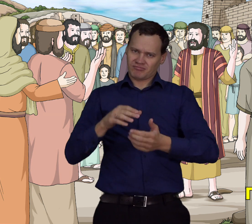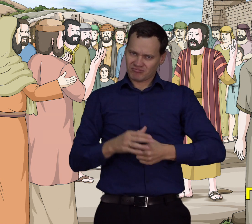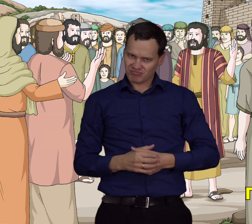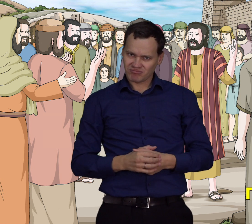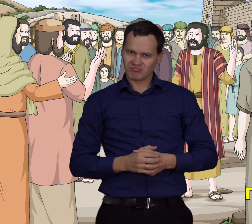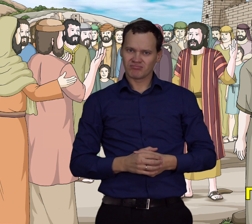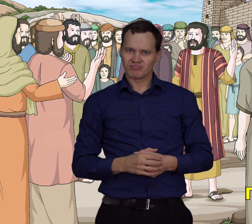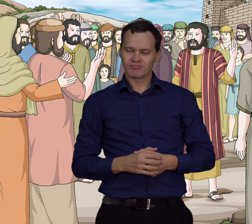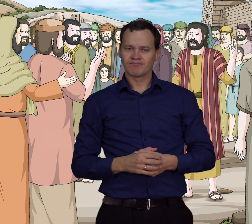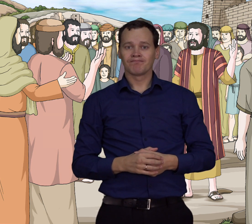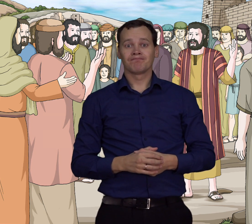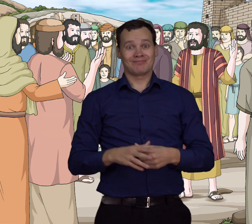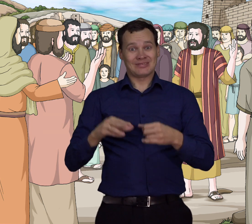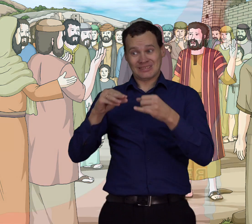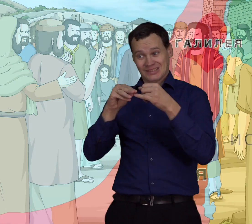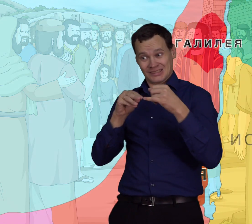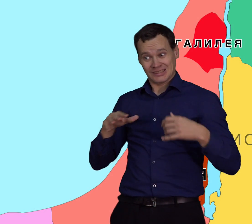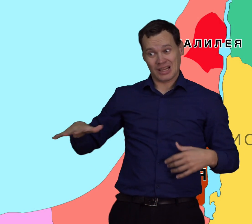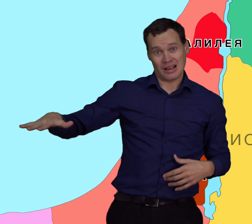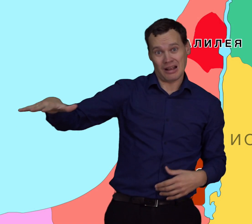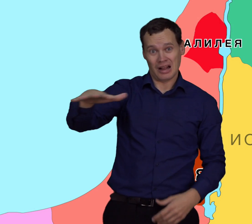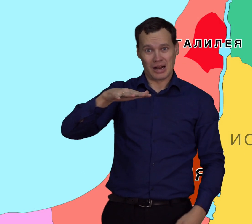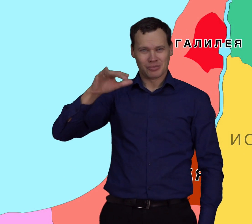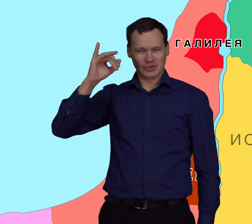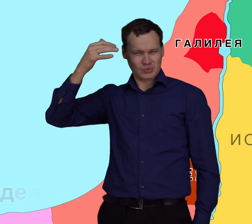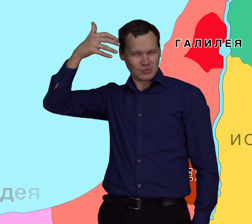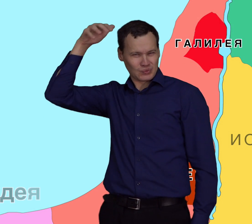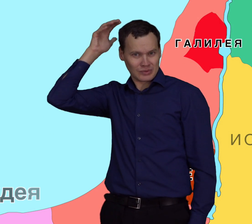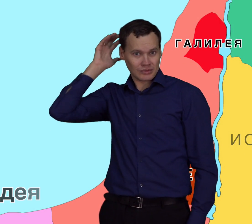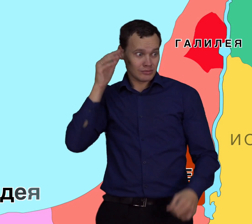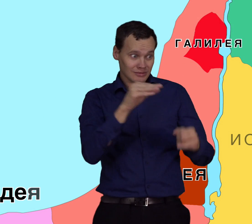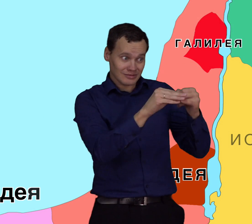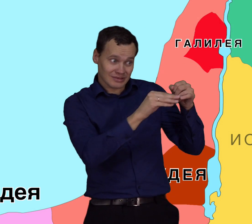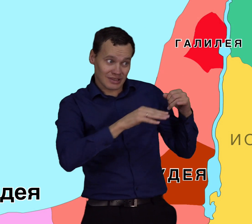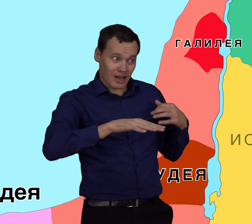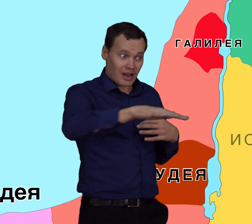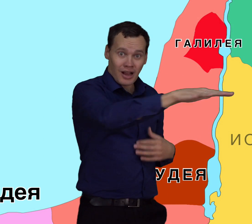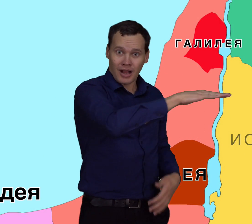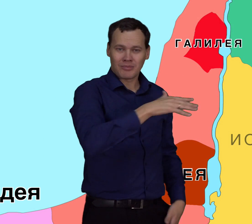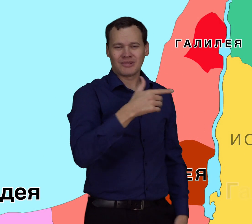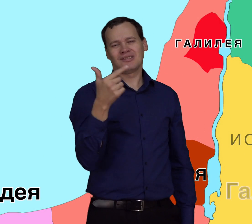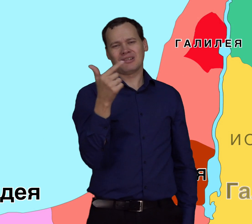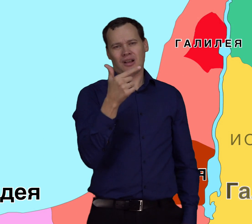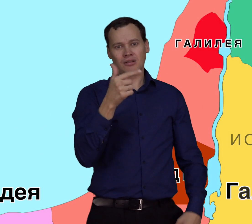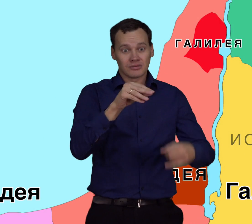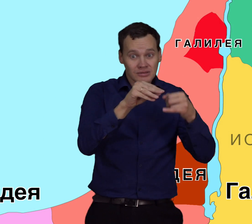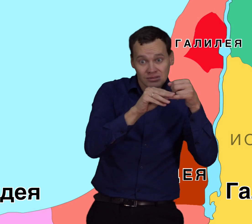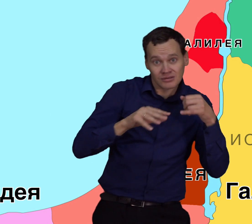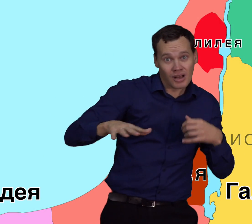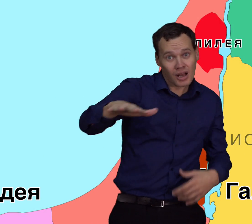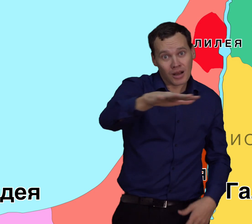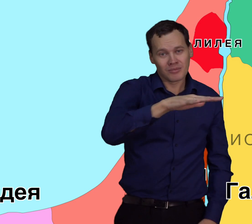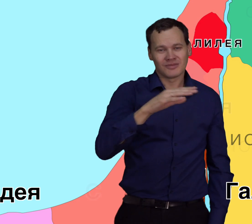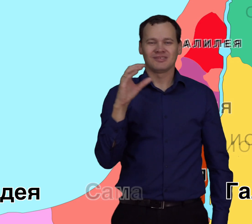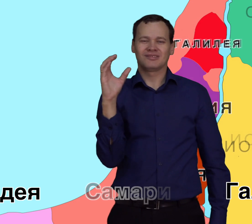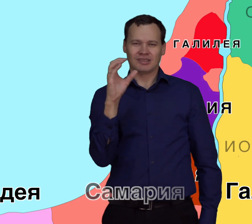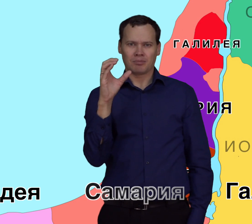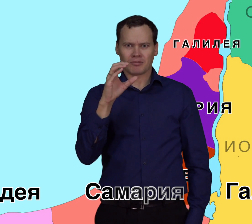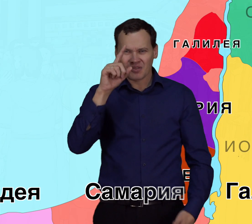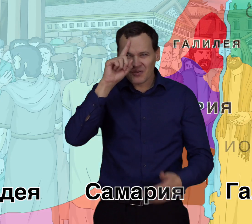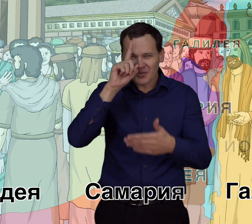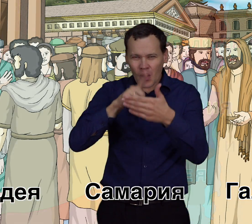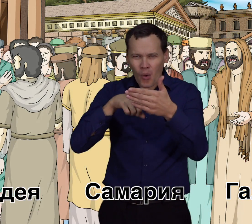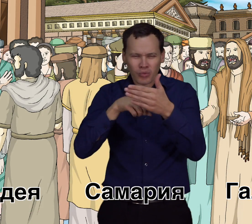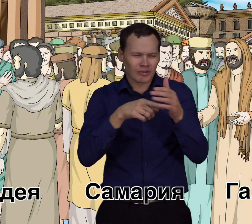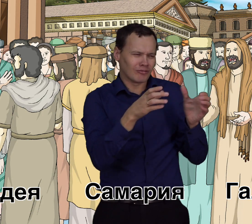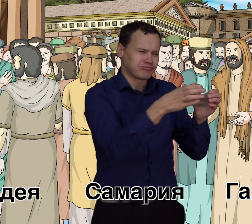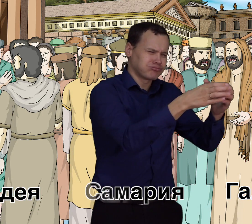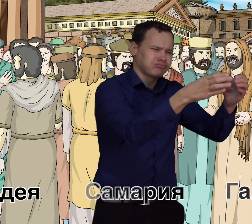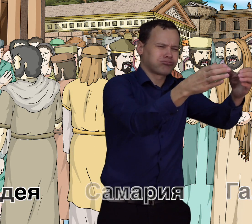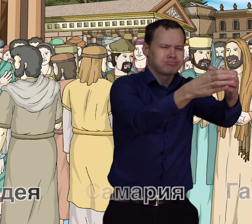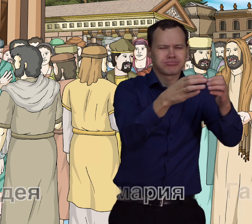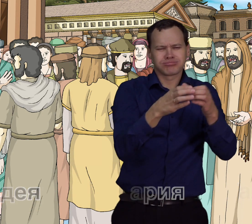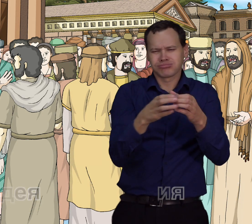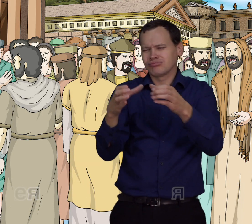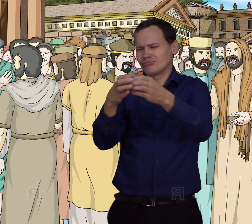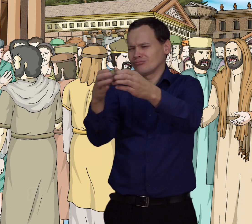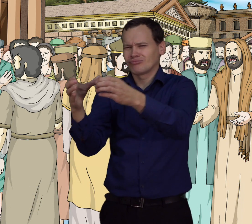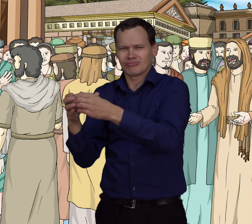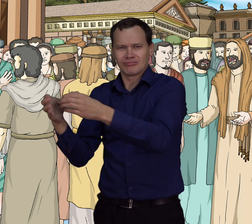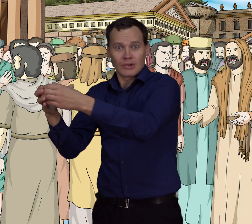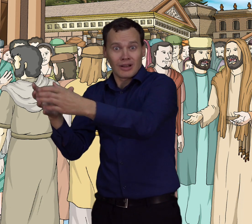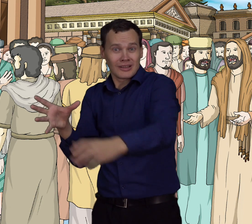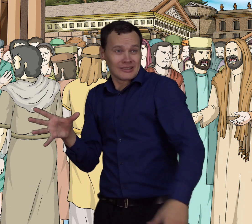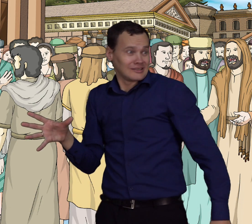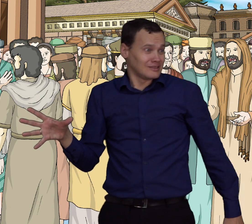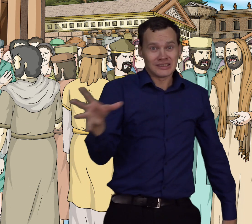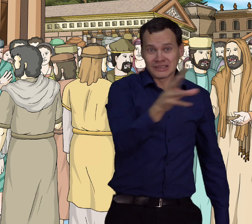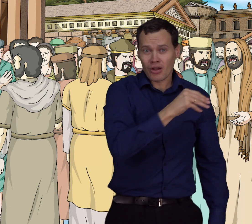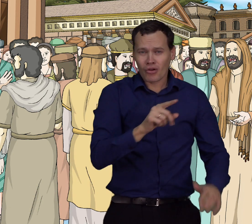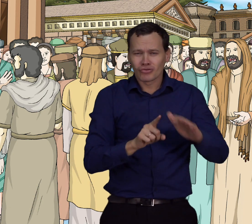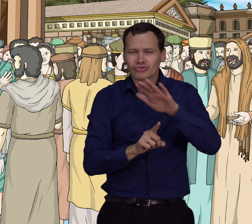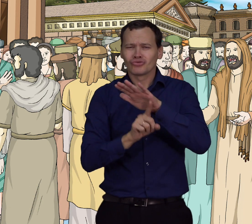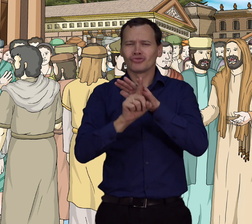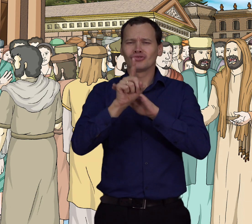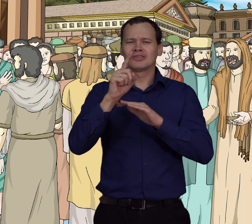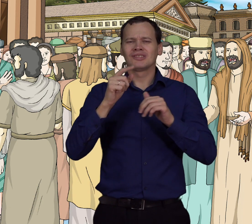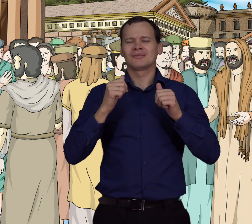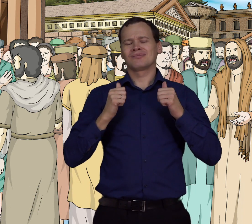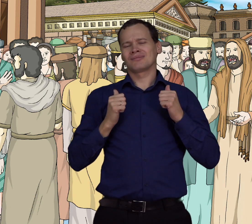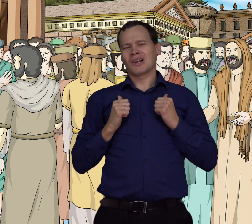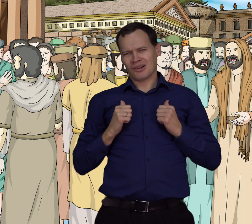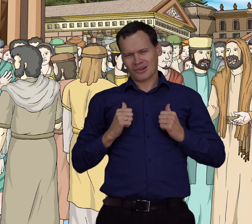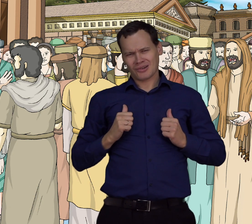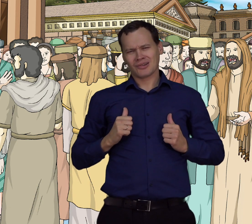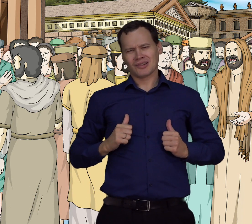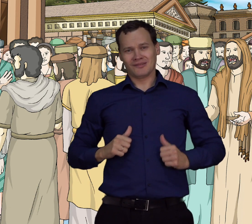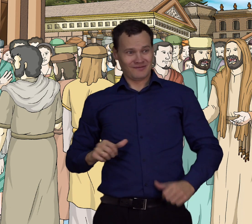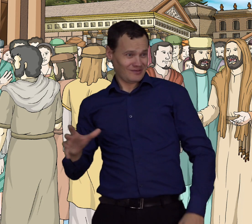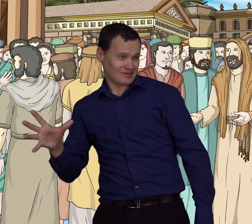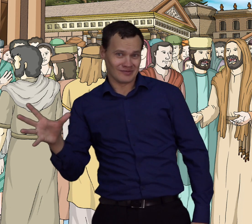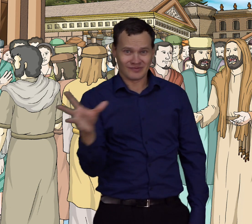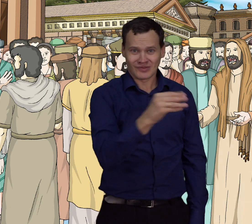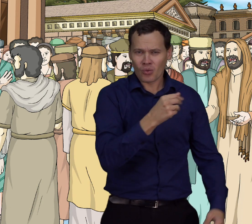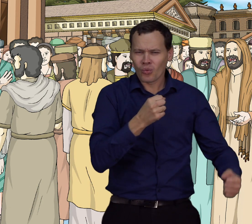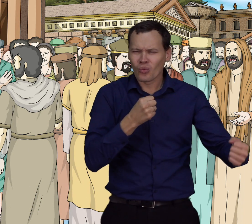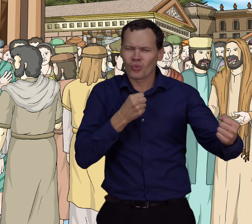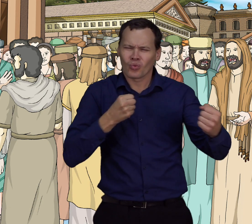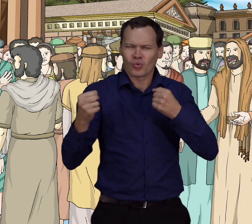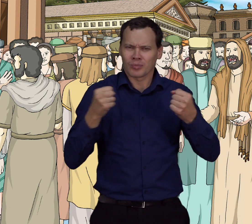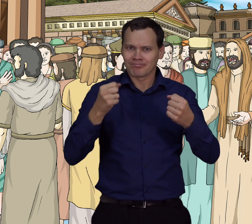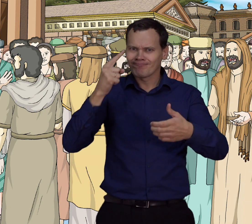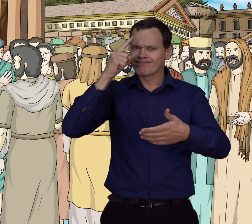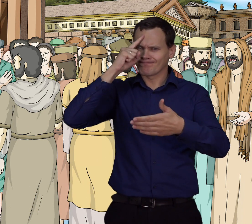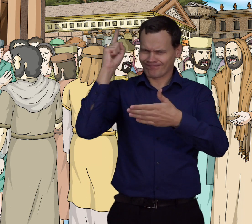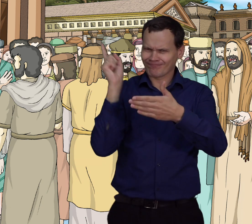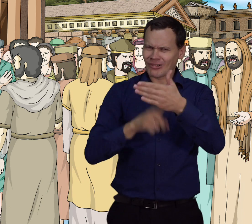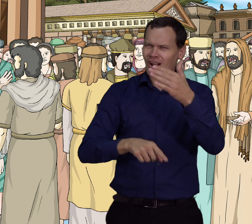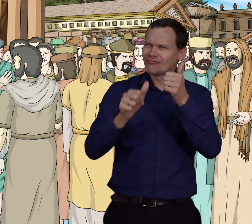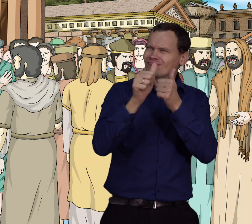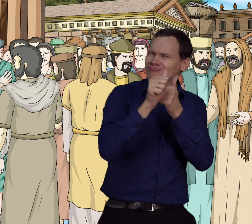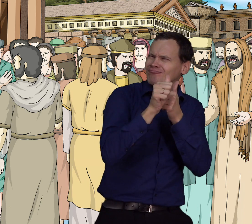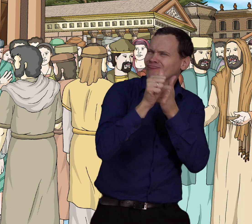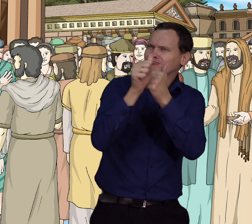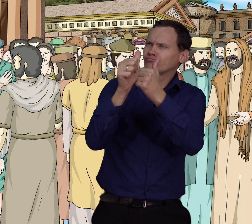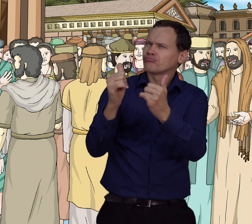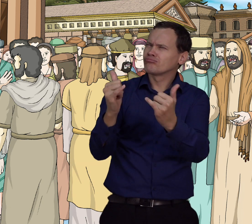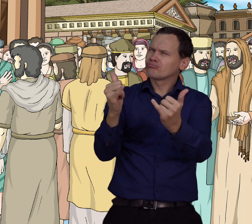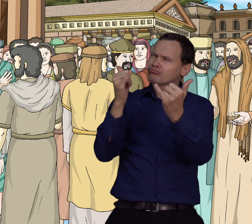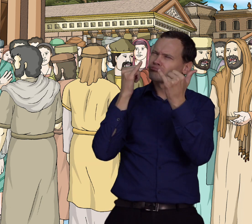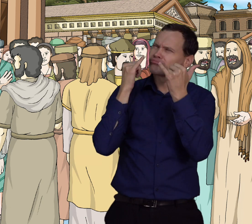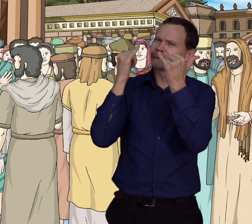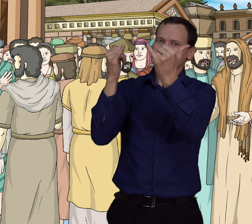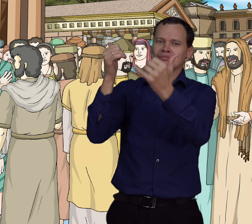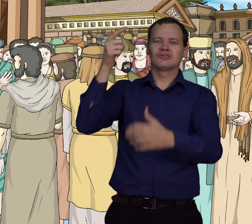Then the church throughout Judea, Galilee, and Samaria experienced a time of peace.